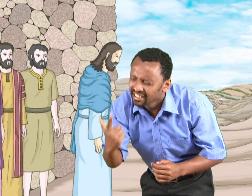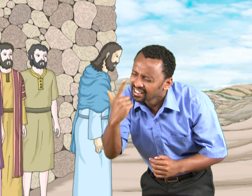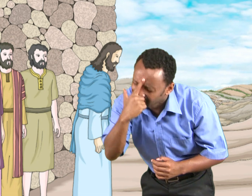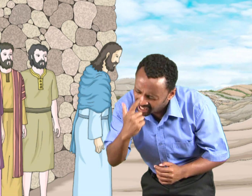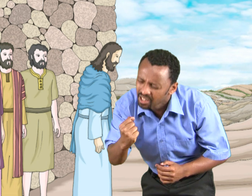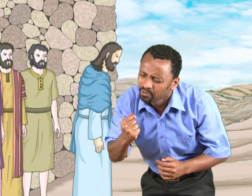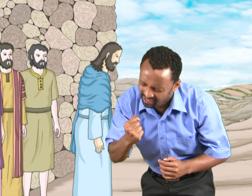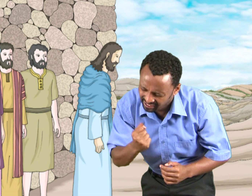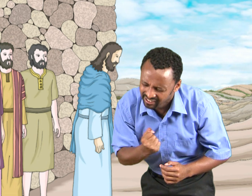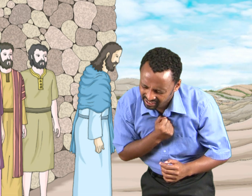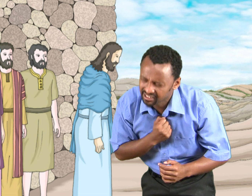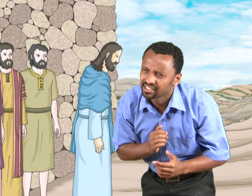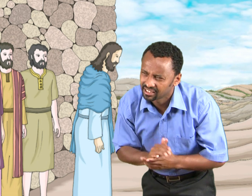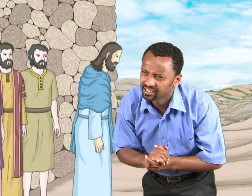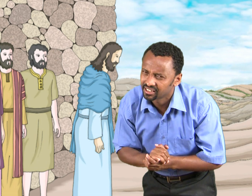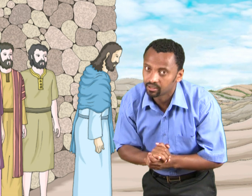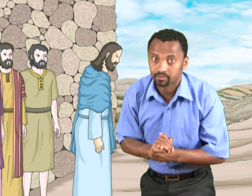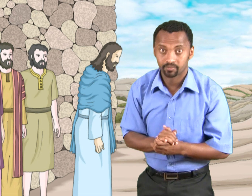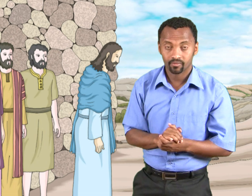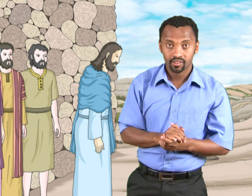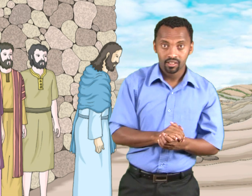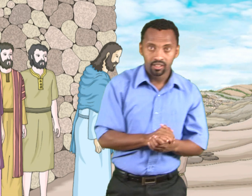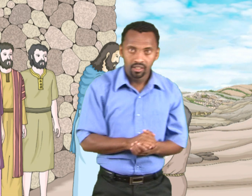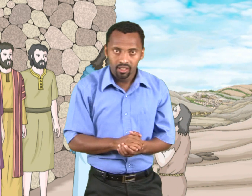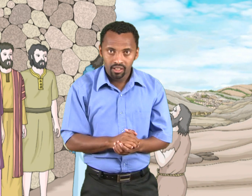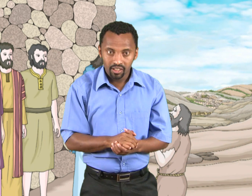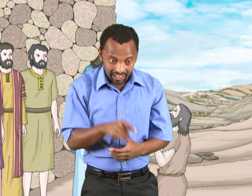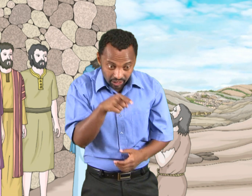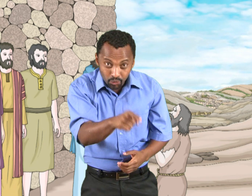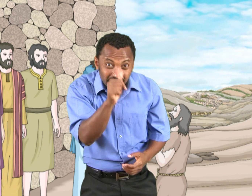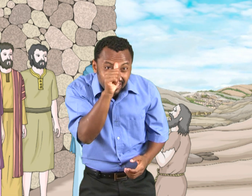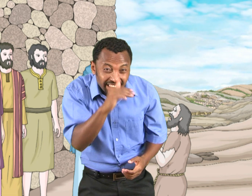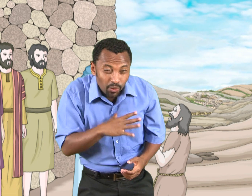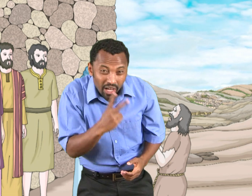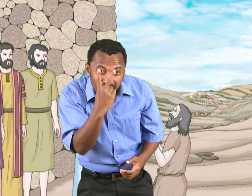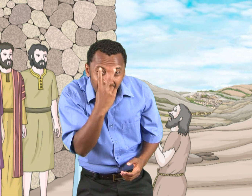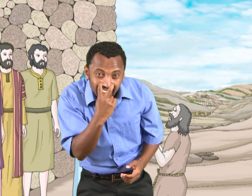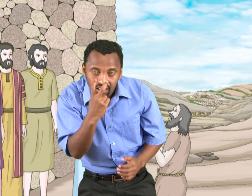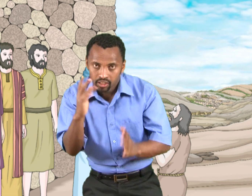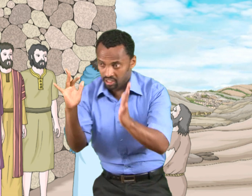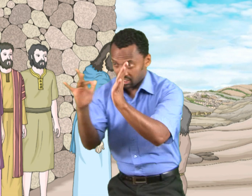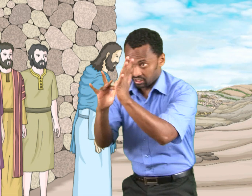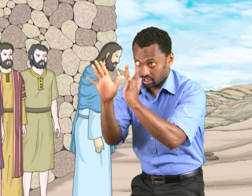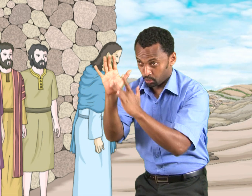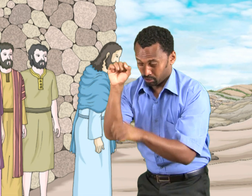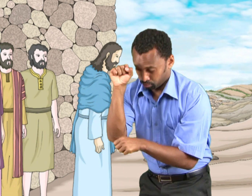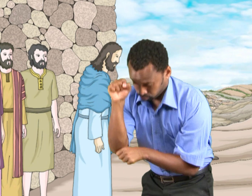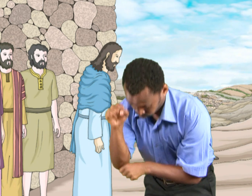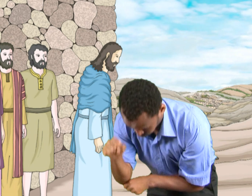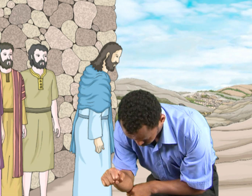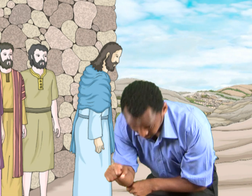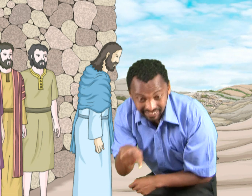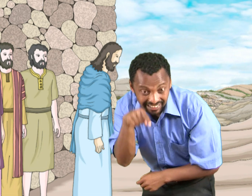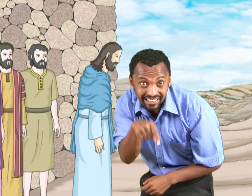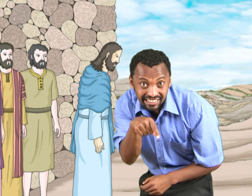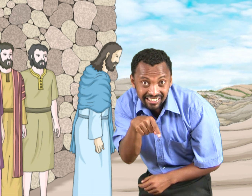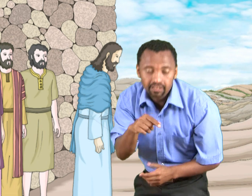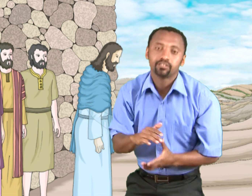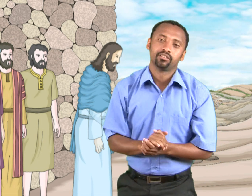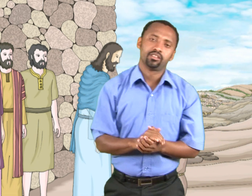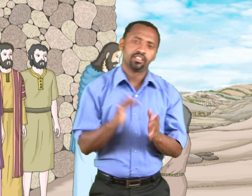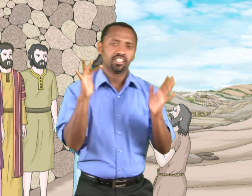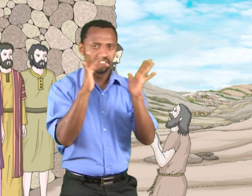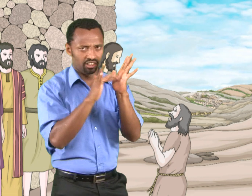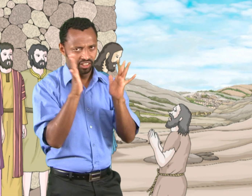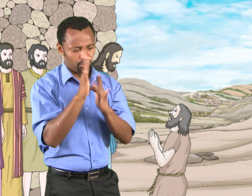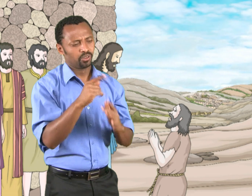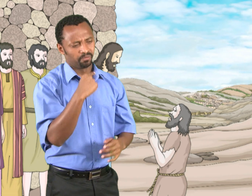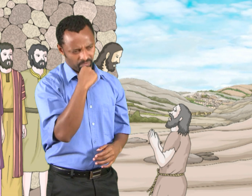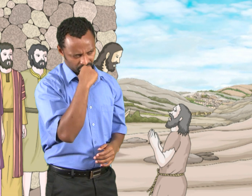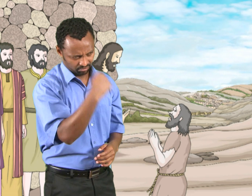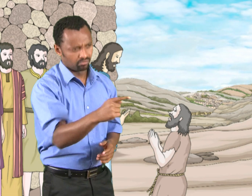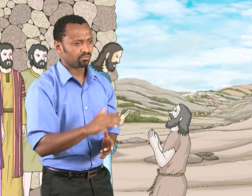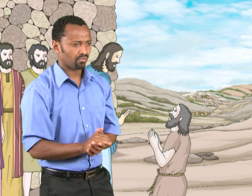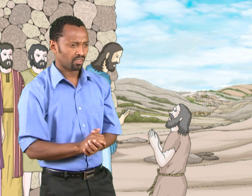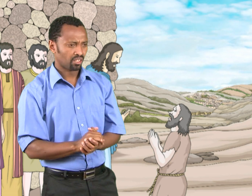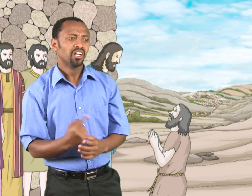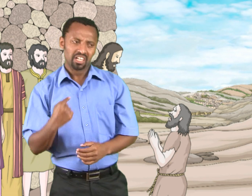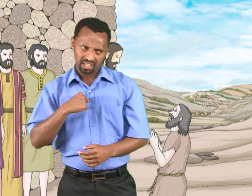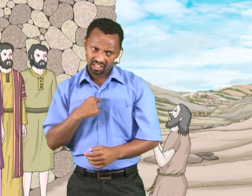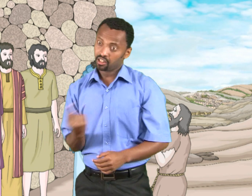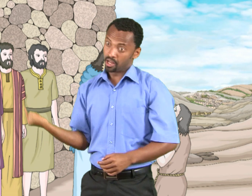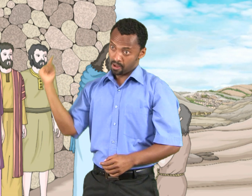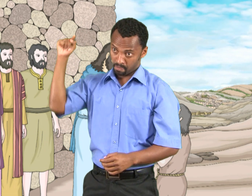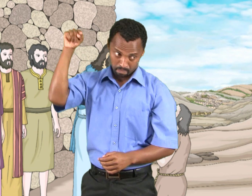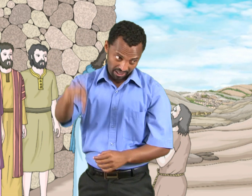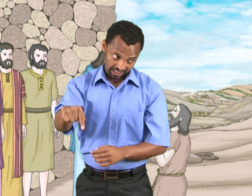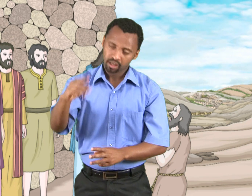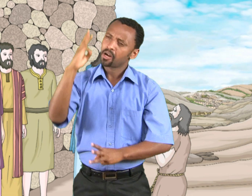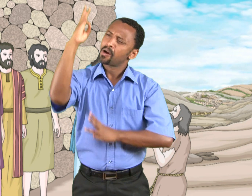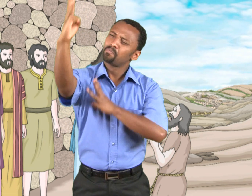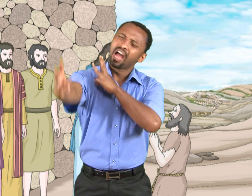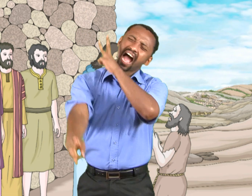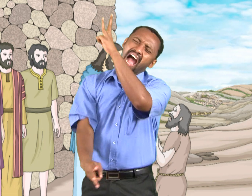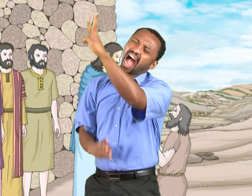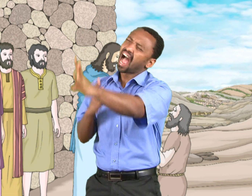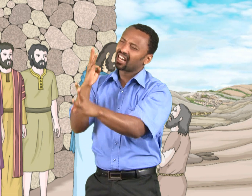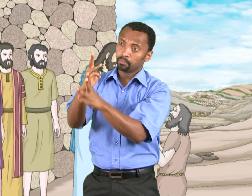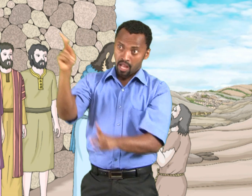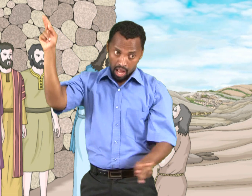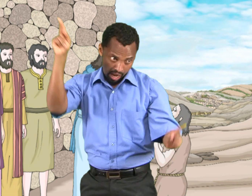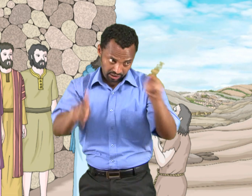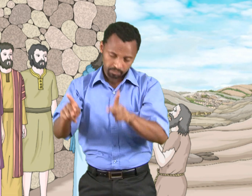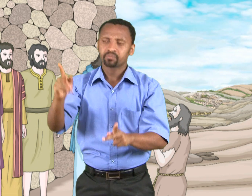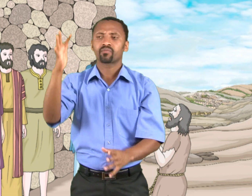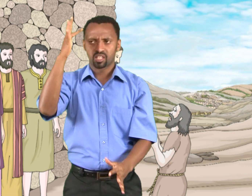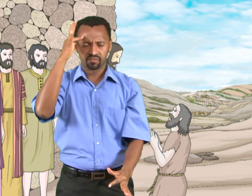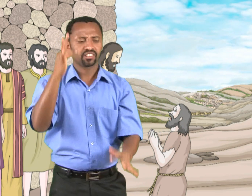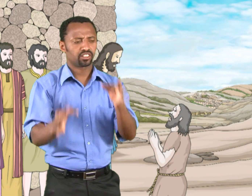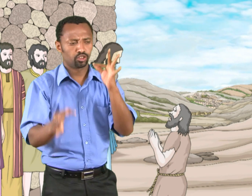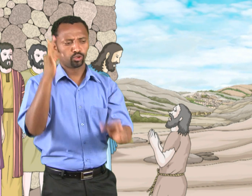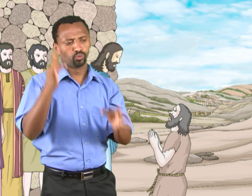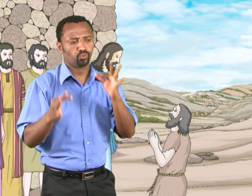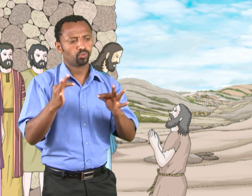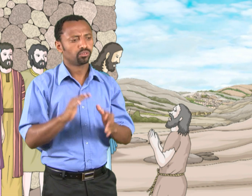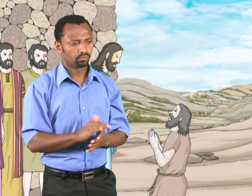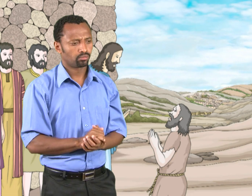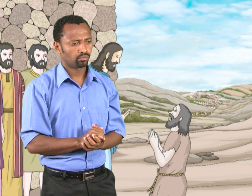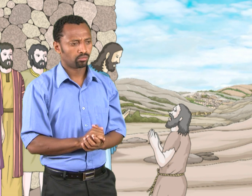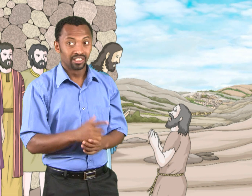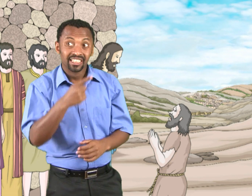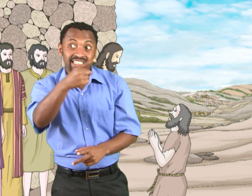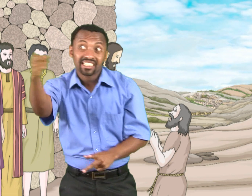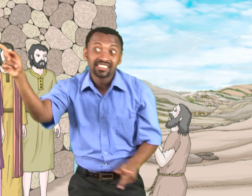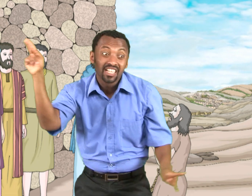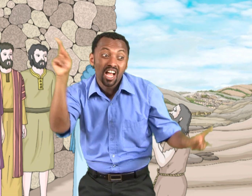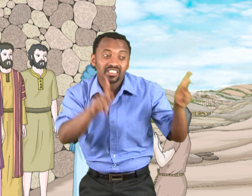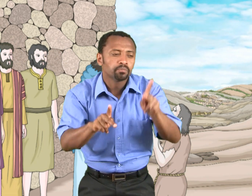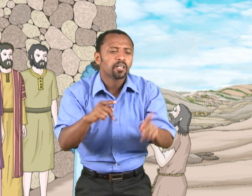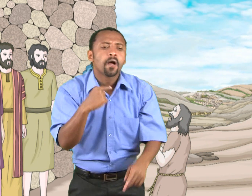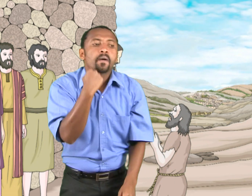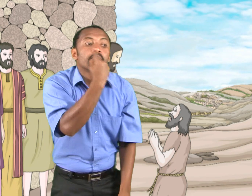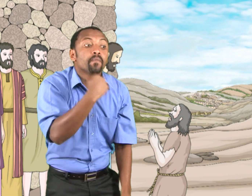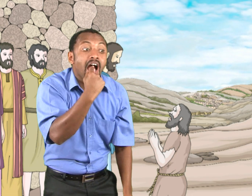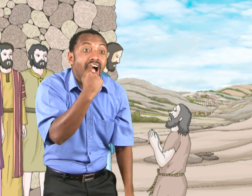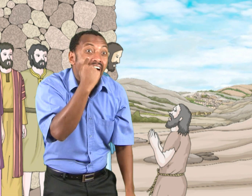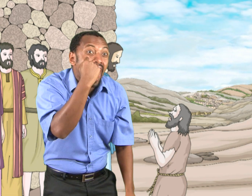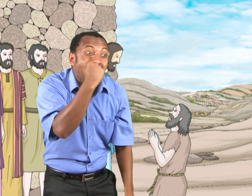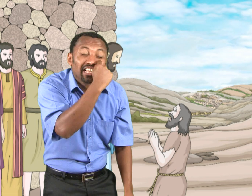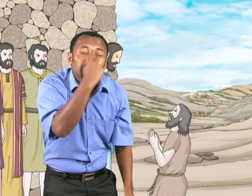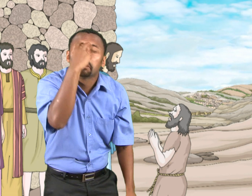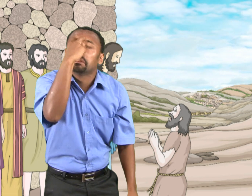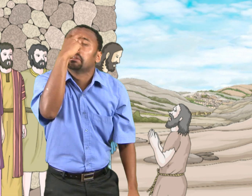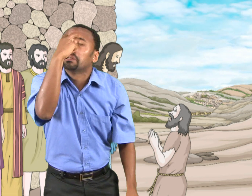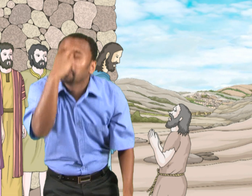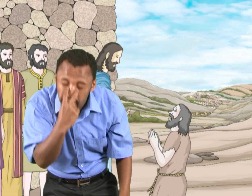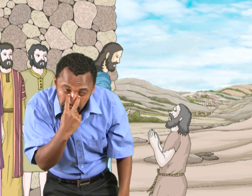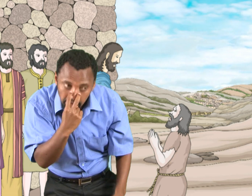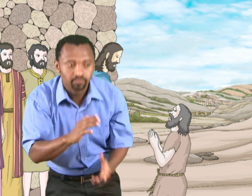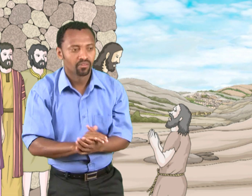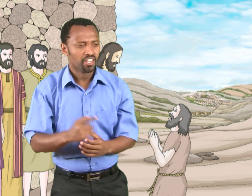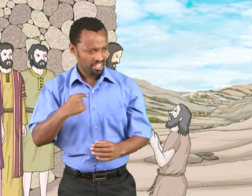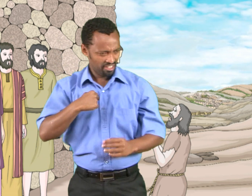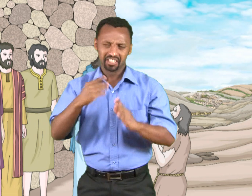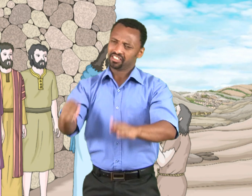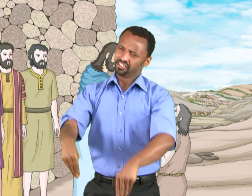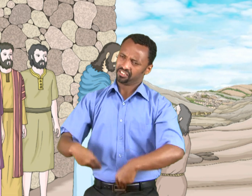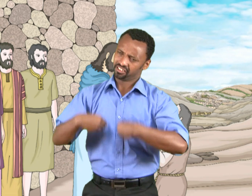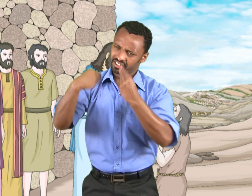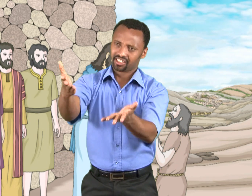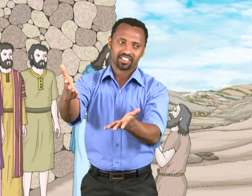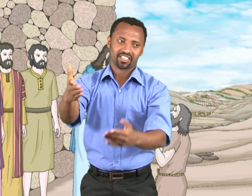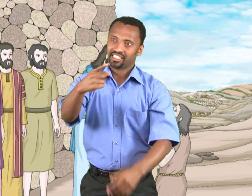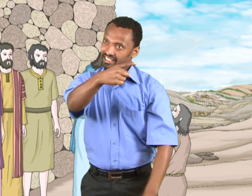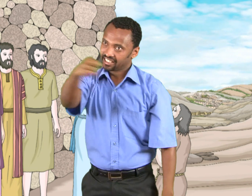“He is the One speaking with you.” “Lord, I believe,” he said. And he worshiped Jesus.